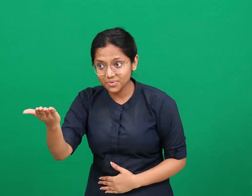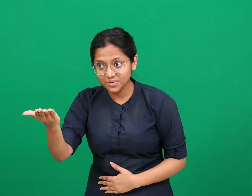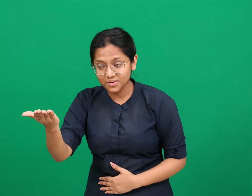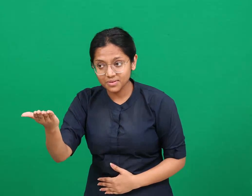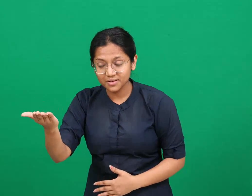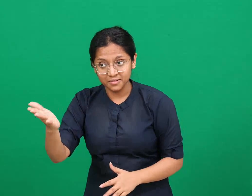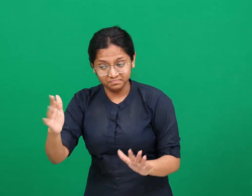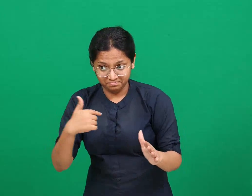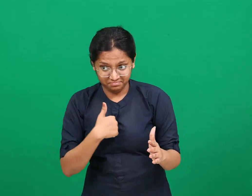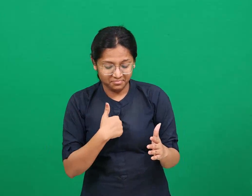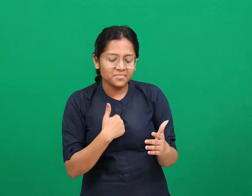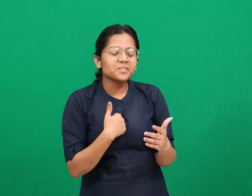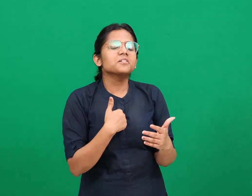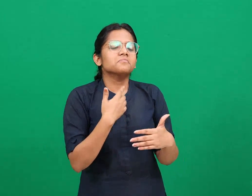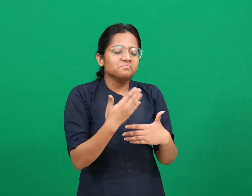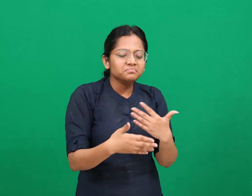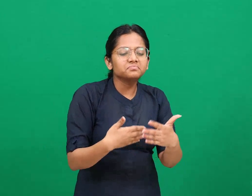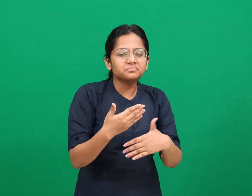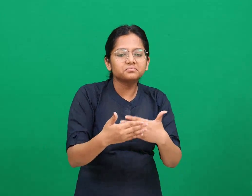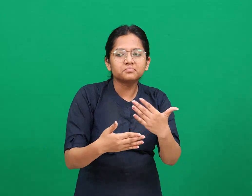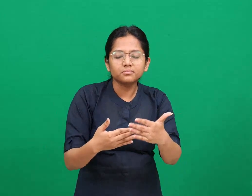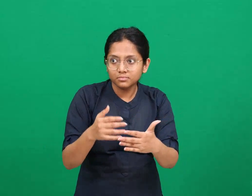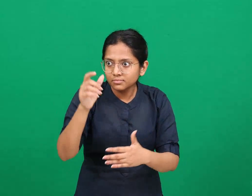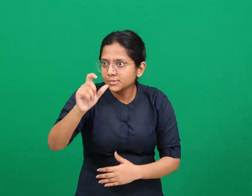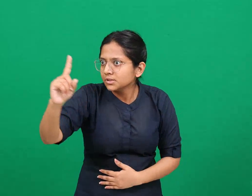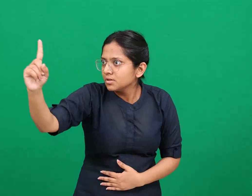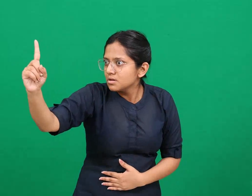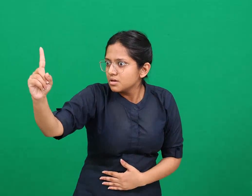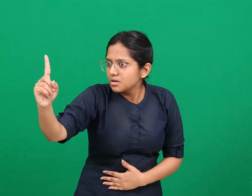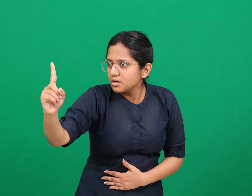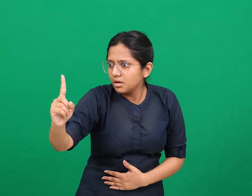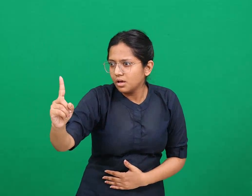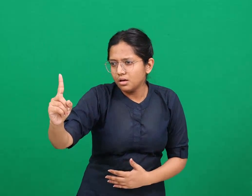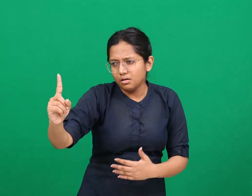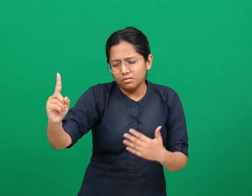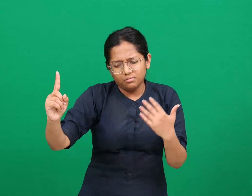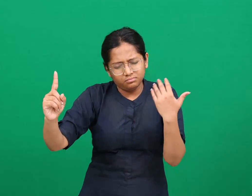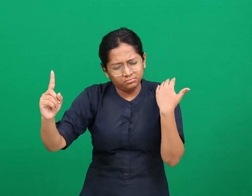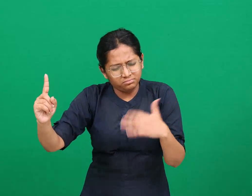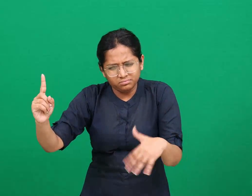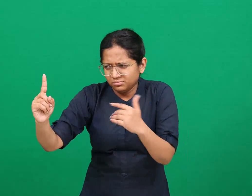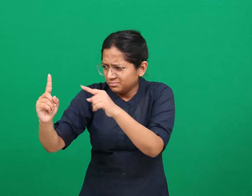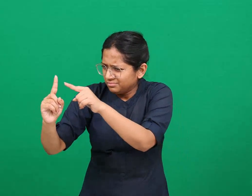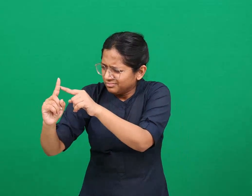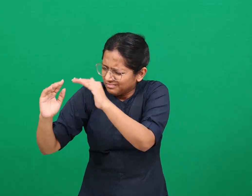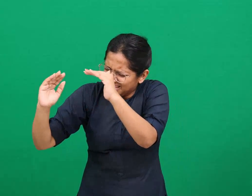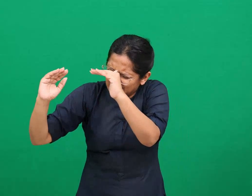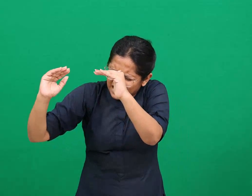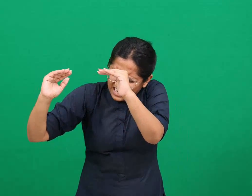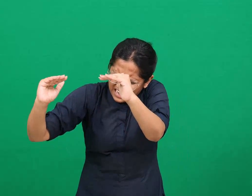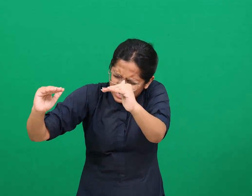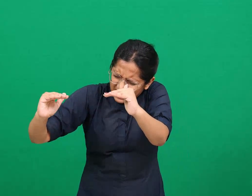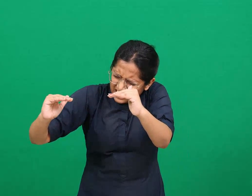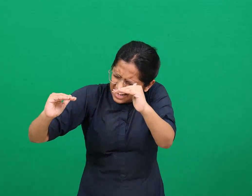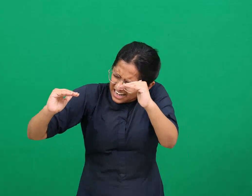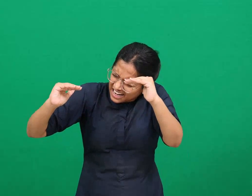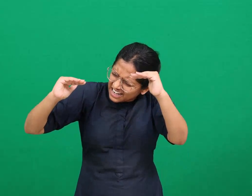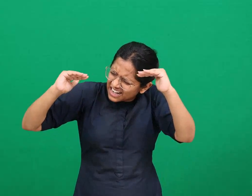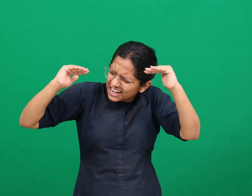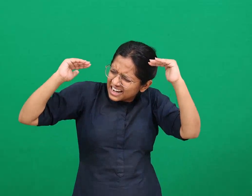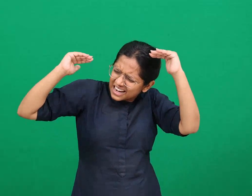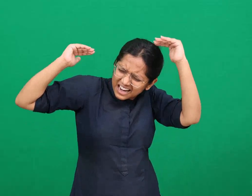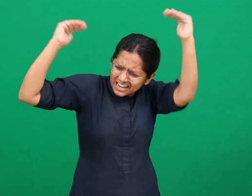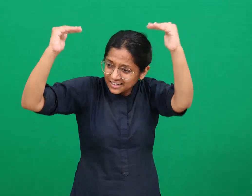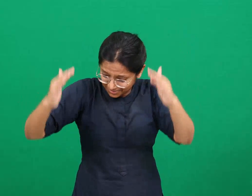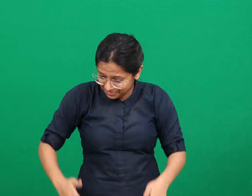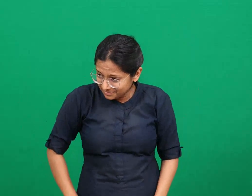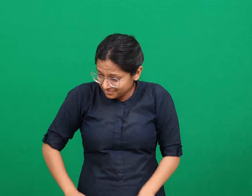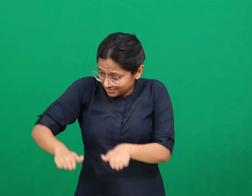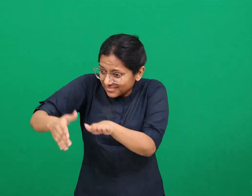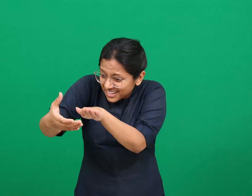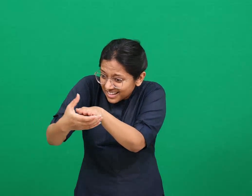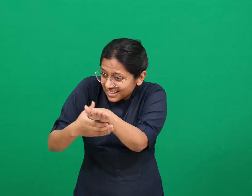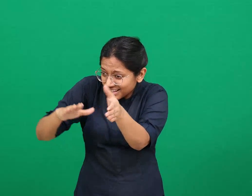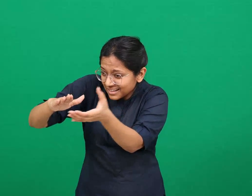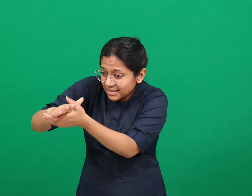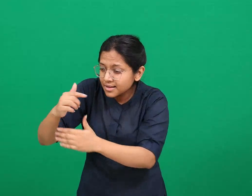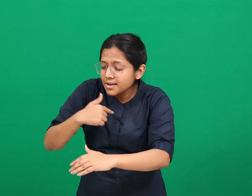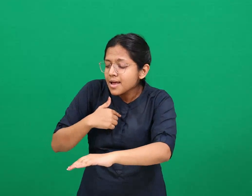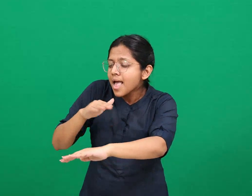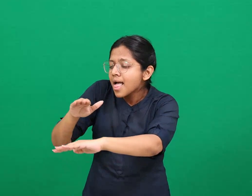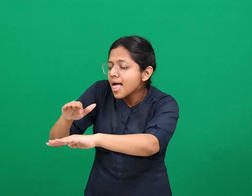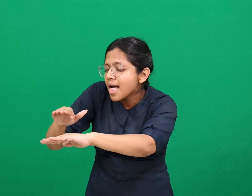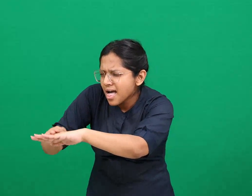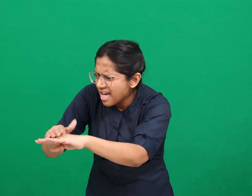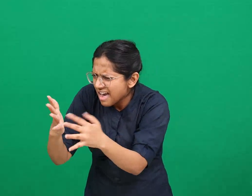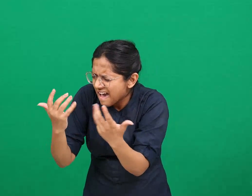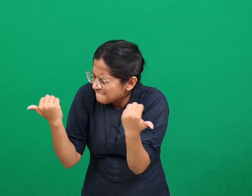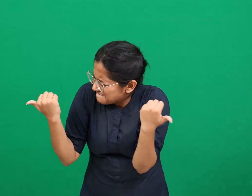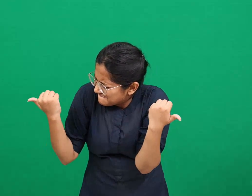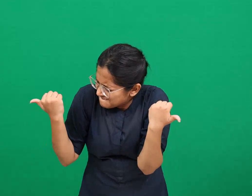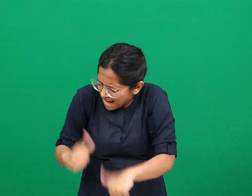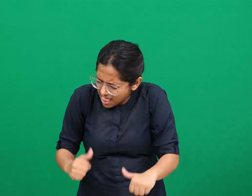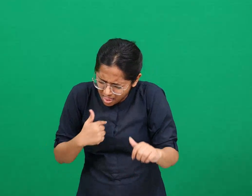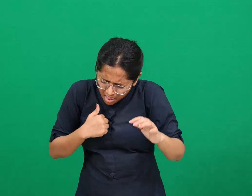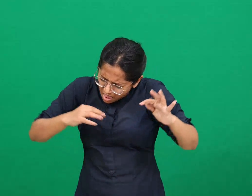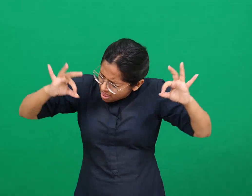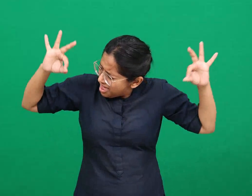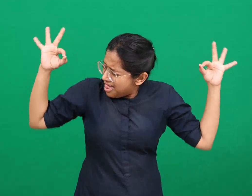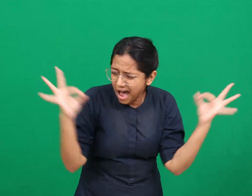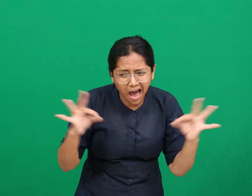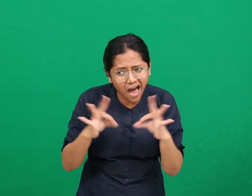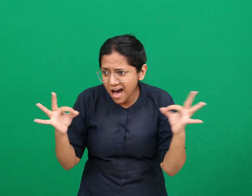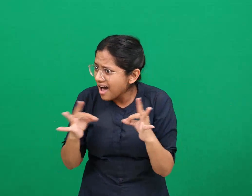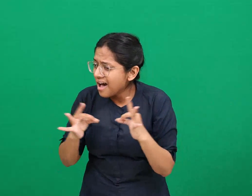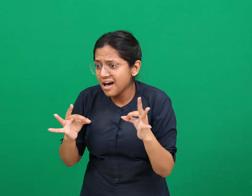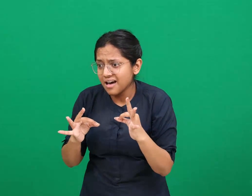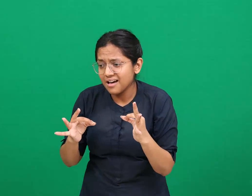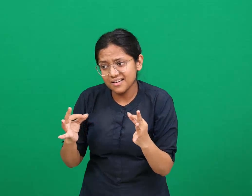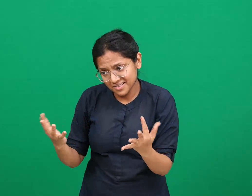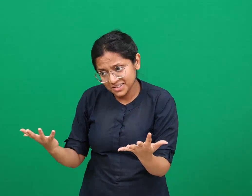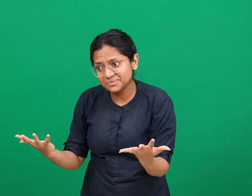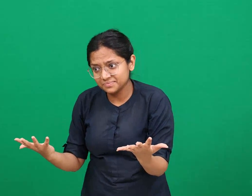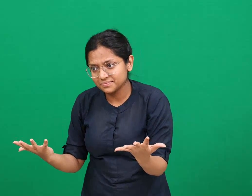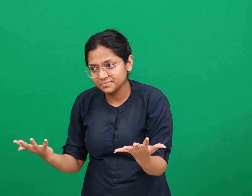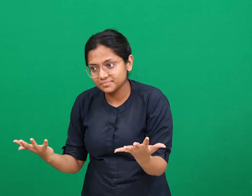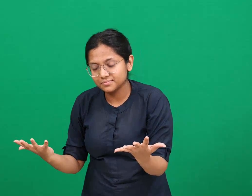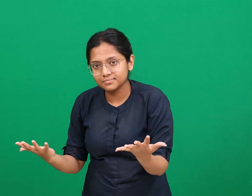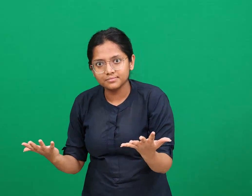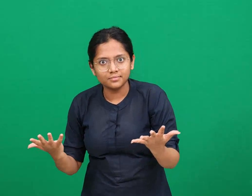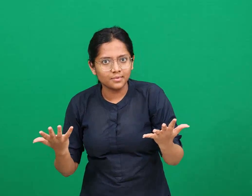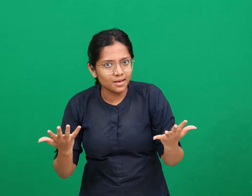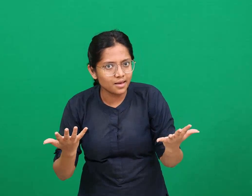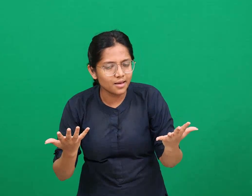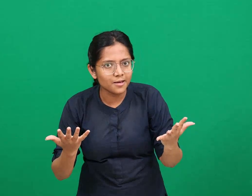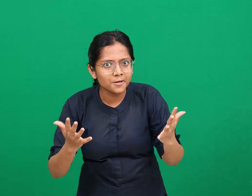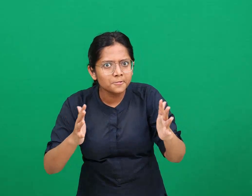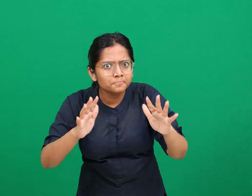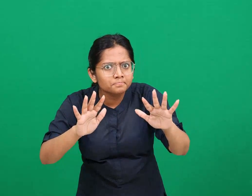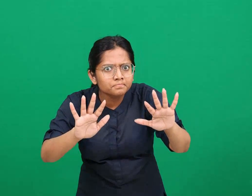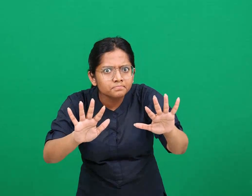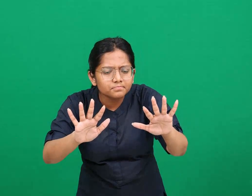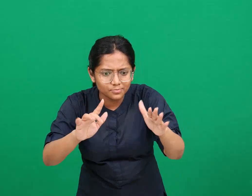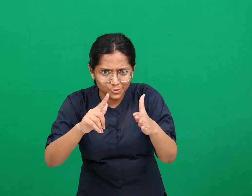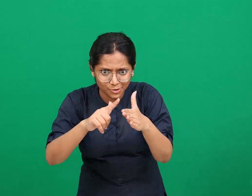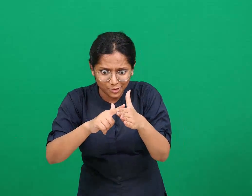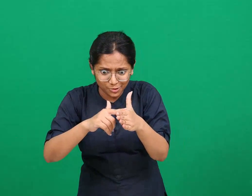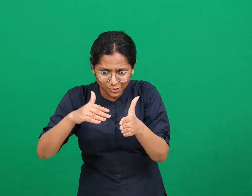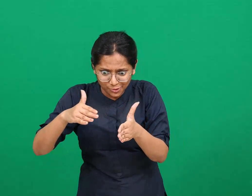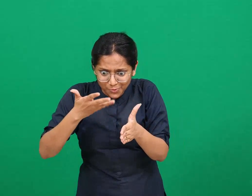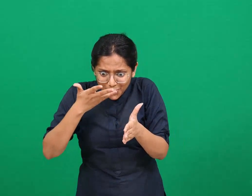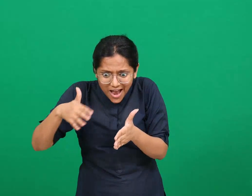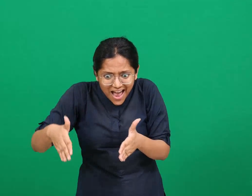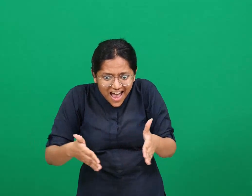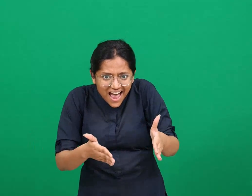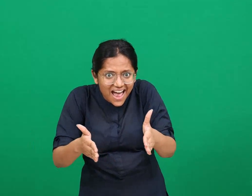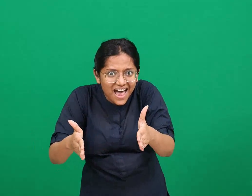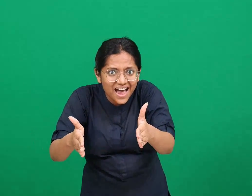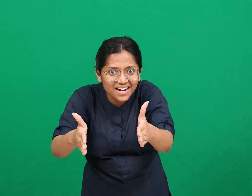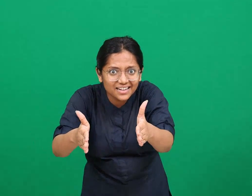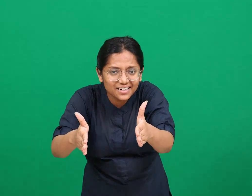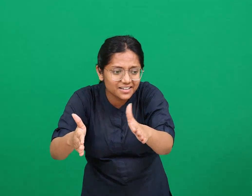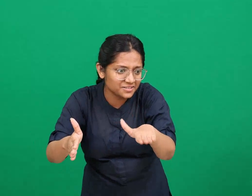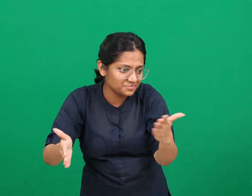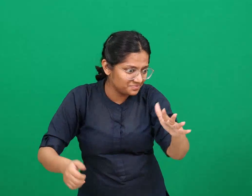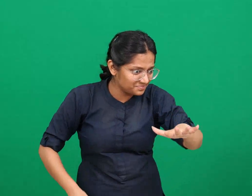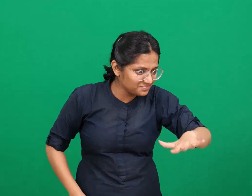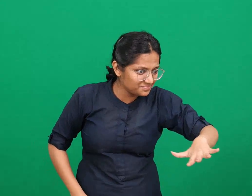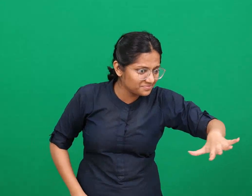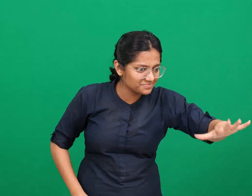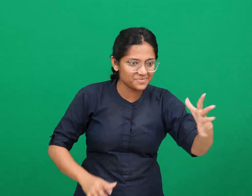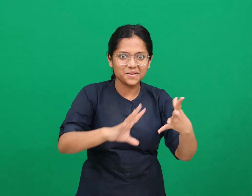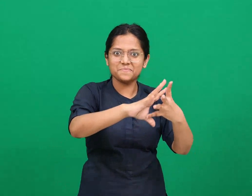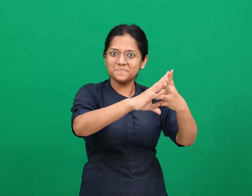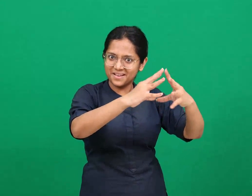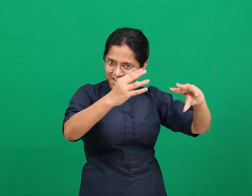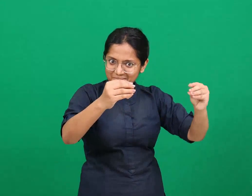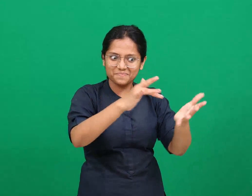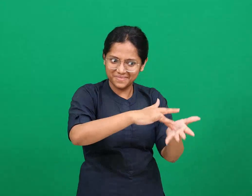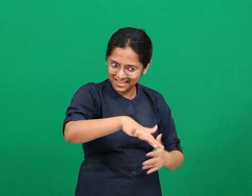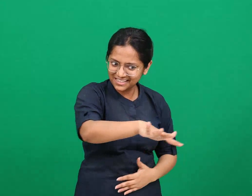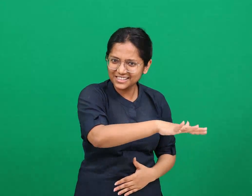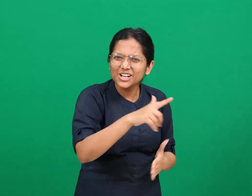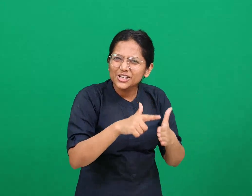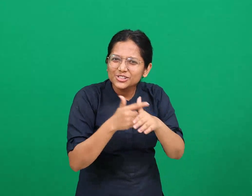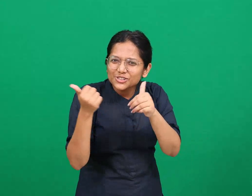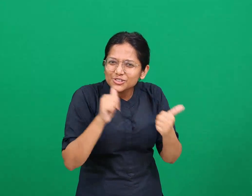He is the One who comes after me, the straps of whose sandals I am not worthy to untie."